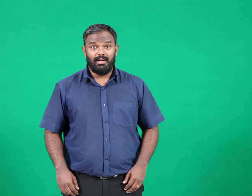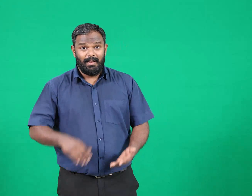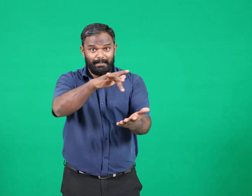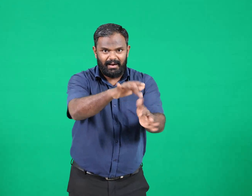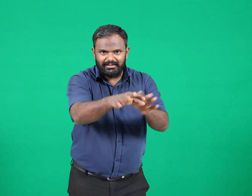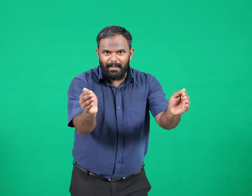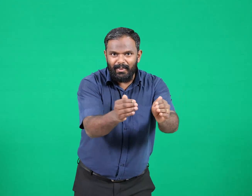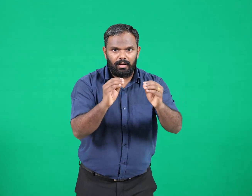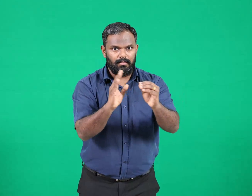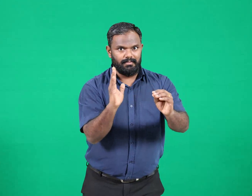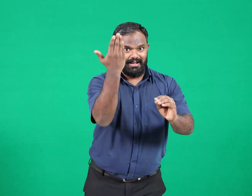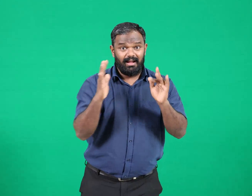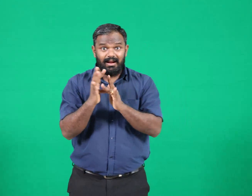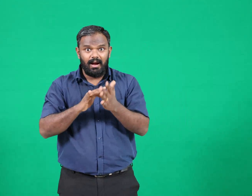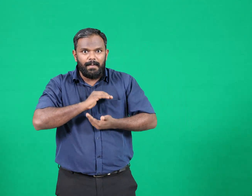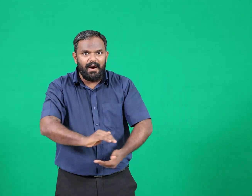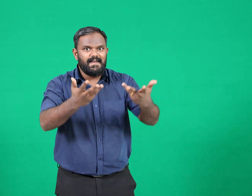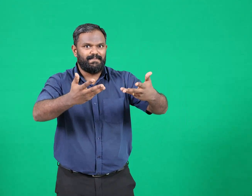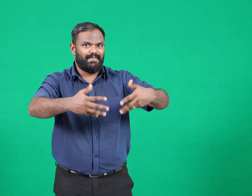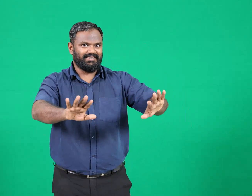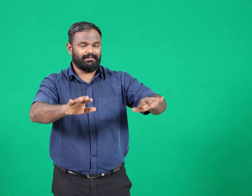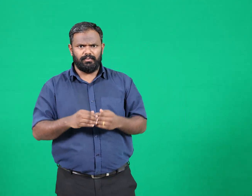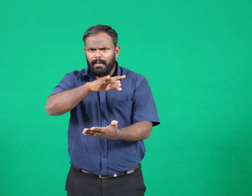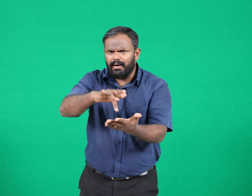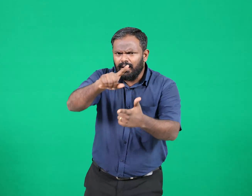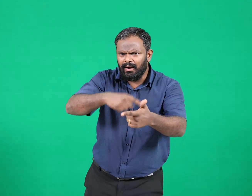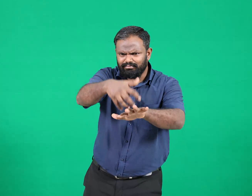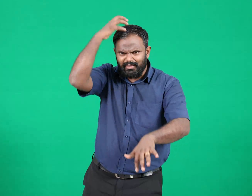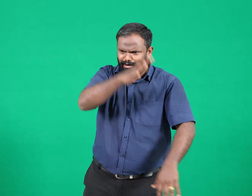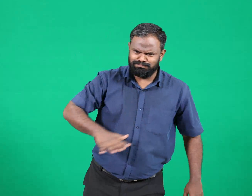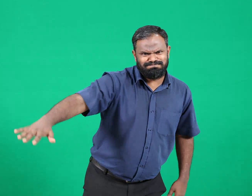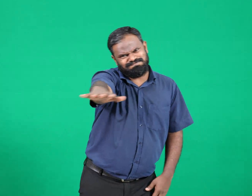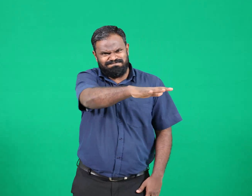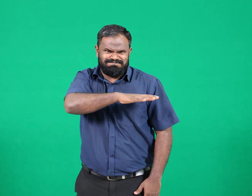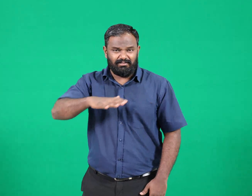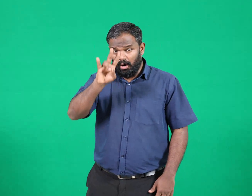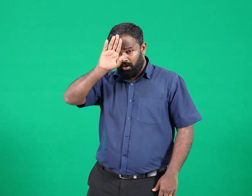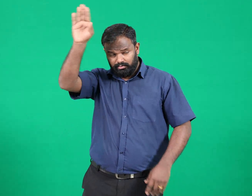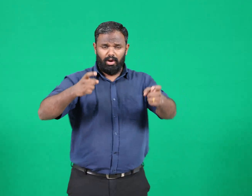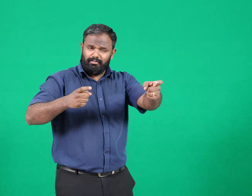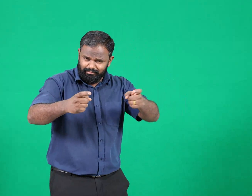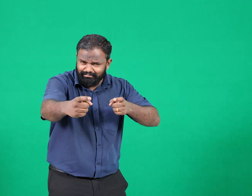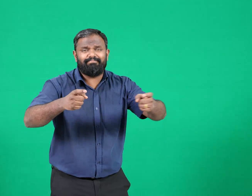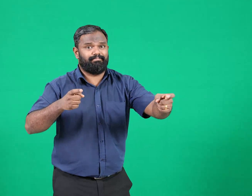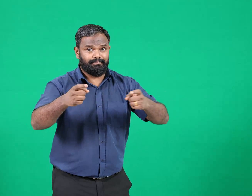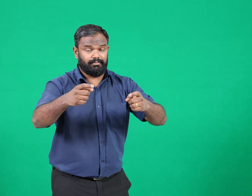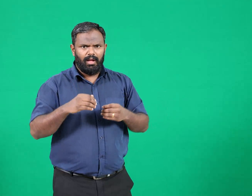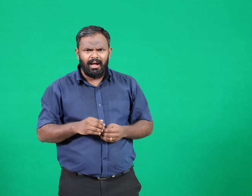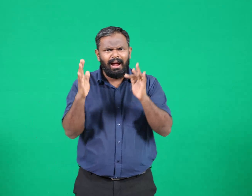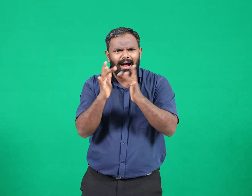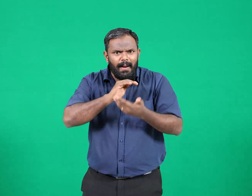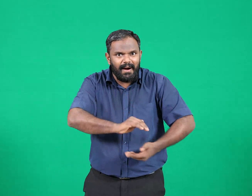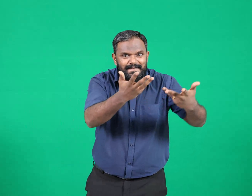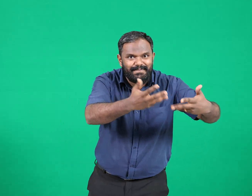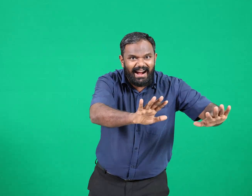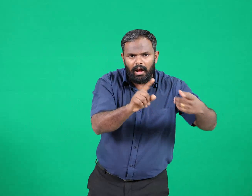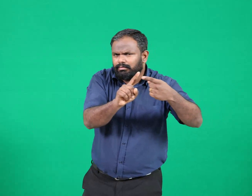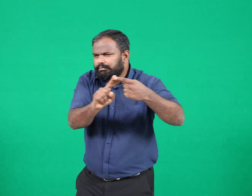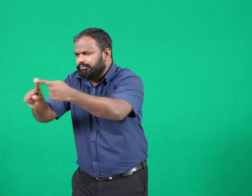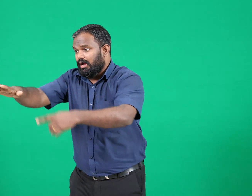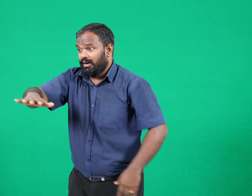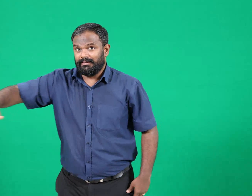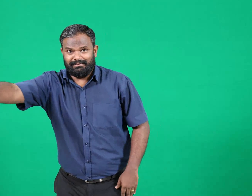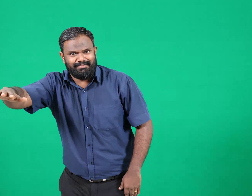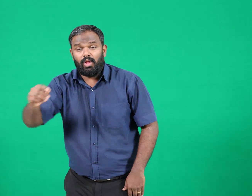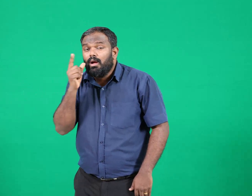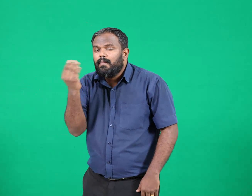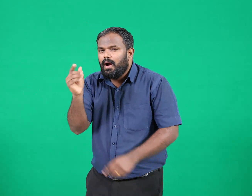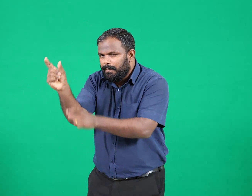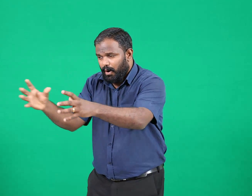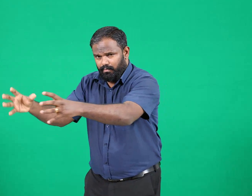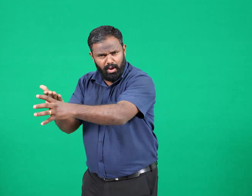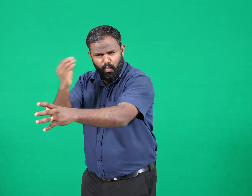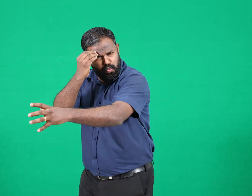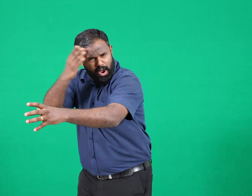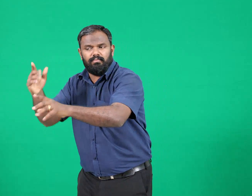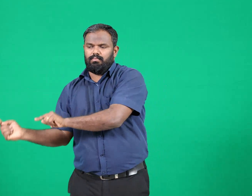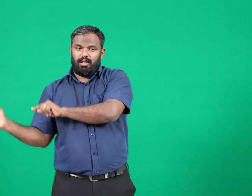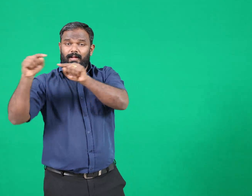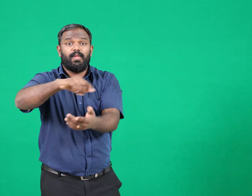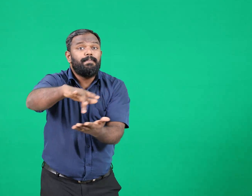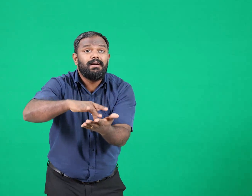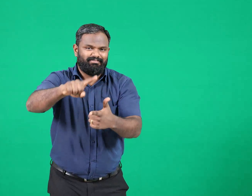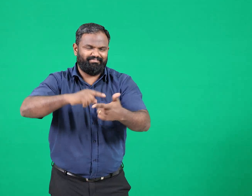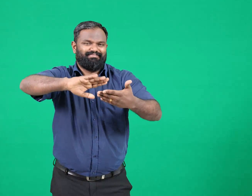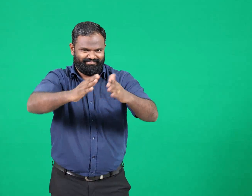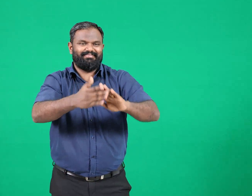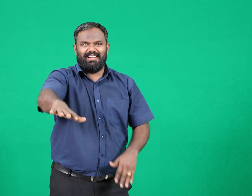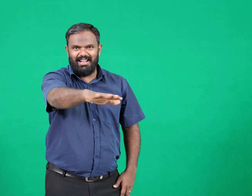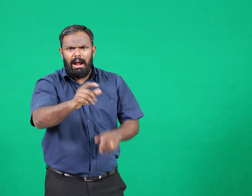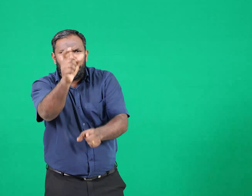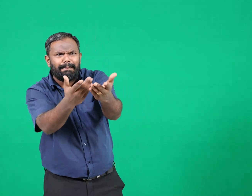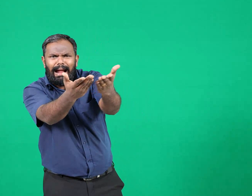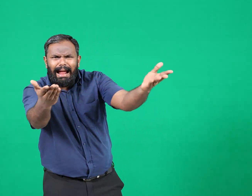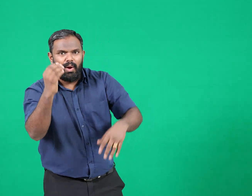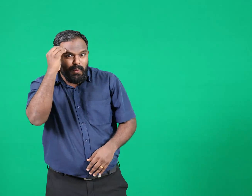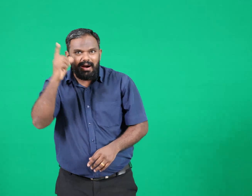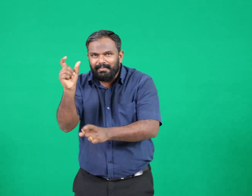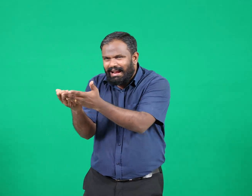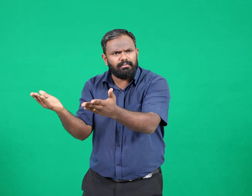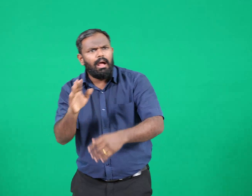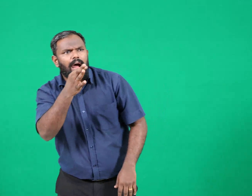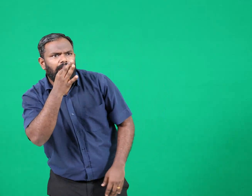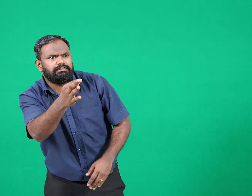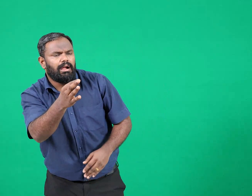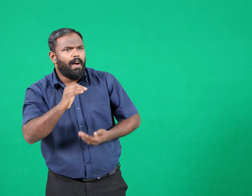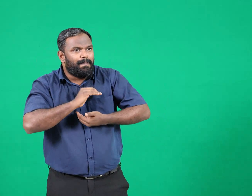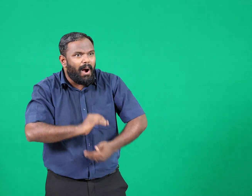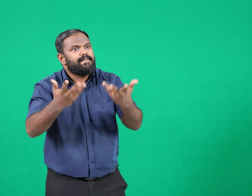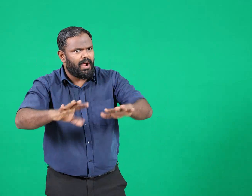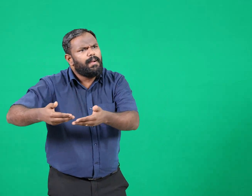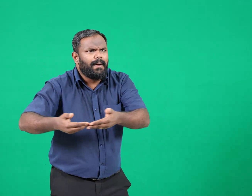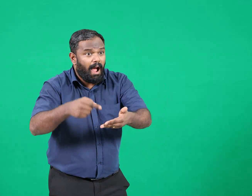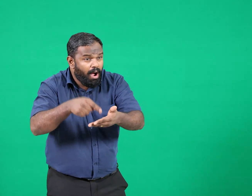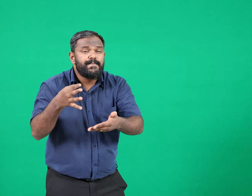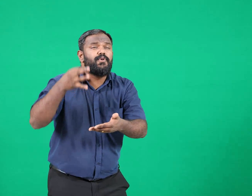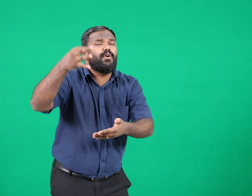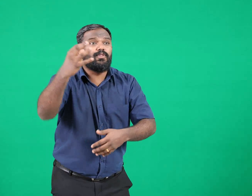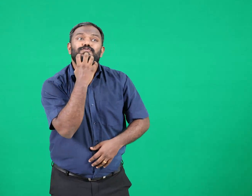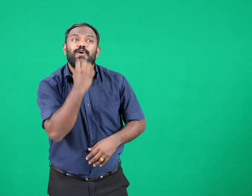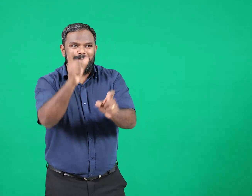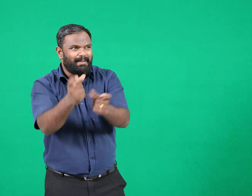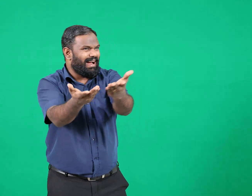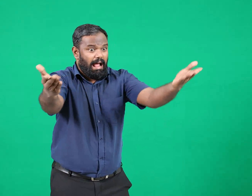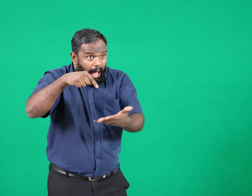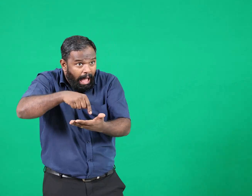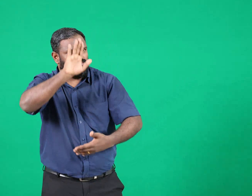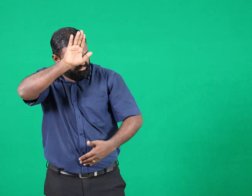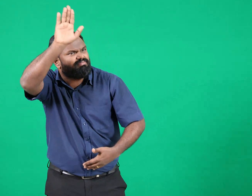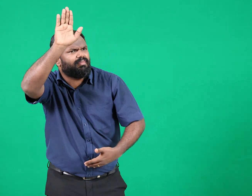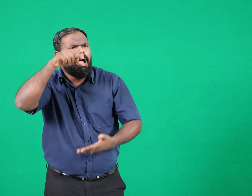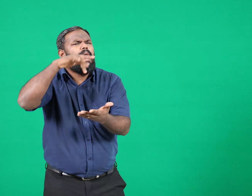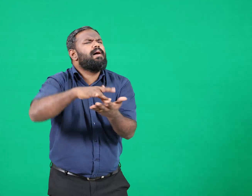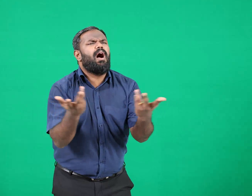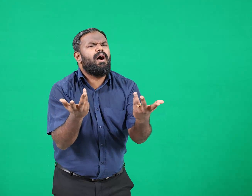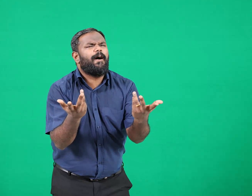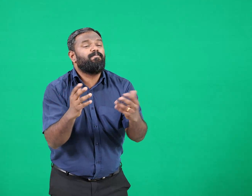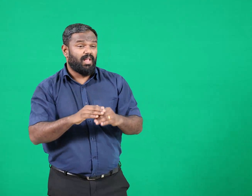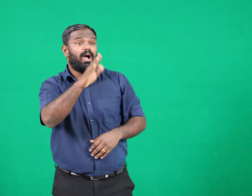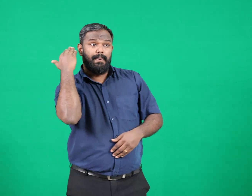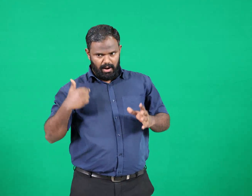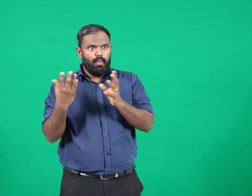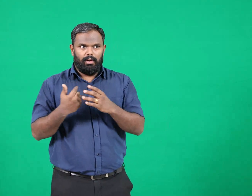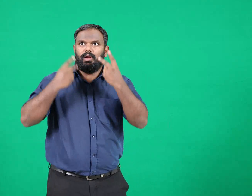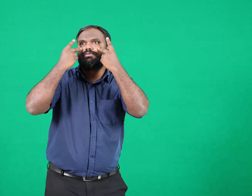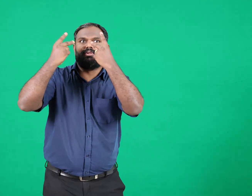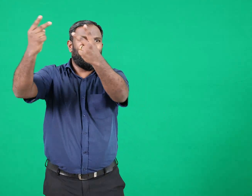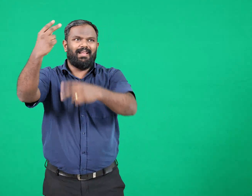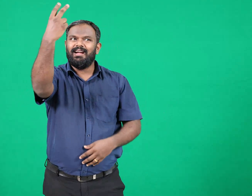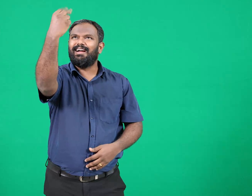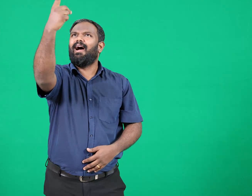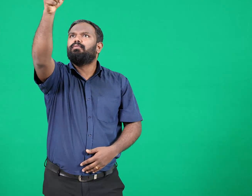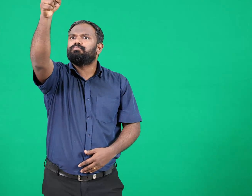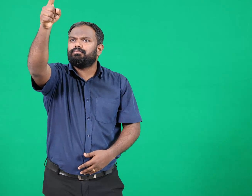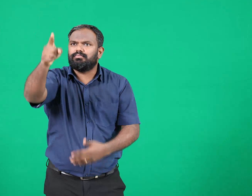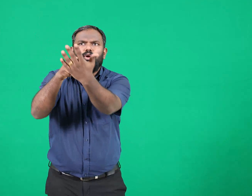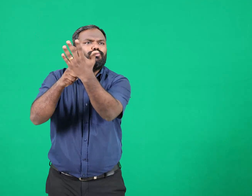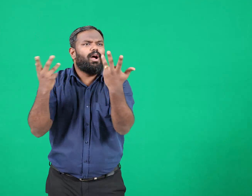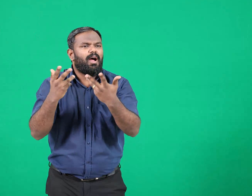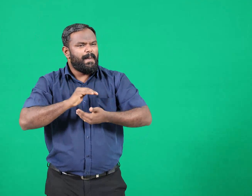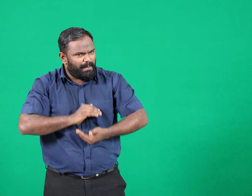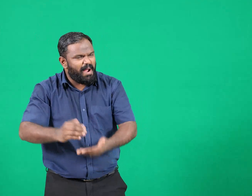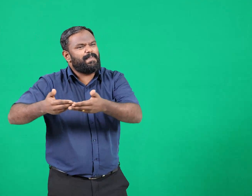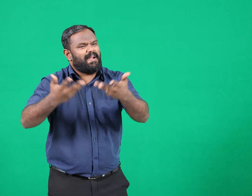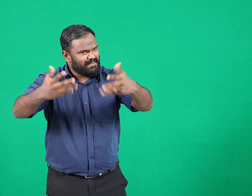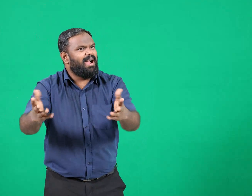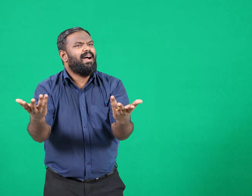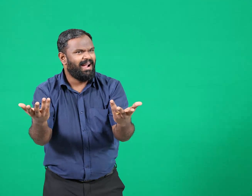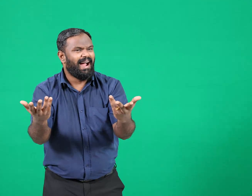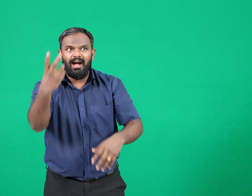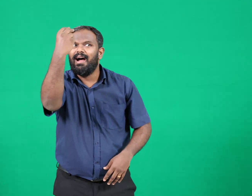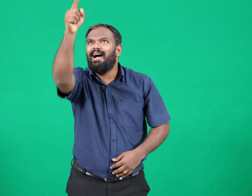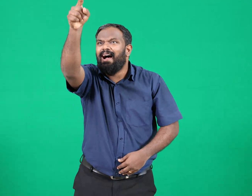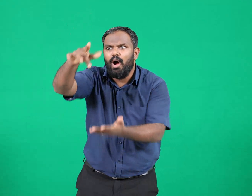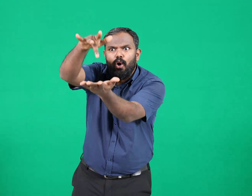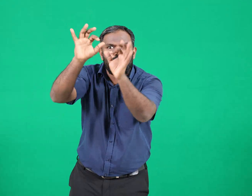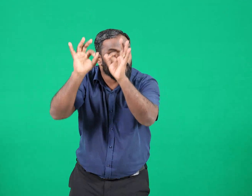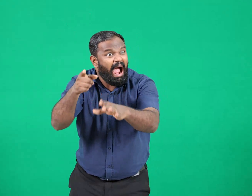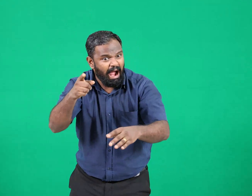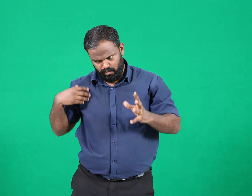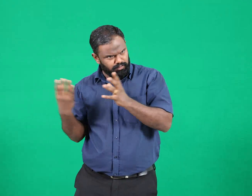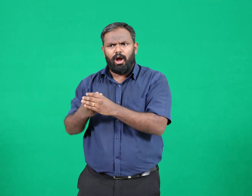After Jesus was born in Bethlehem in Judea, during the time of King Herod, Magi from the east arrived in Jerusalem, asking, "Where is the One who has been born King of the Jews? We saw His star in the east and have come to worship Him."